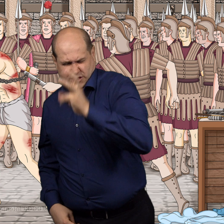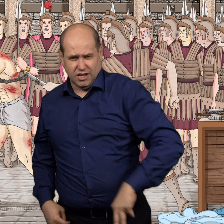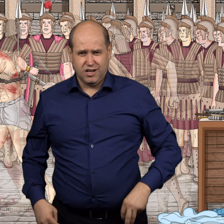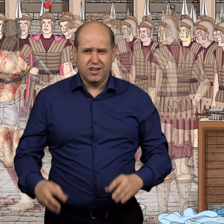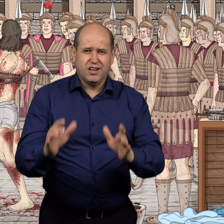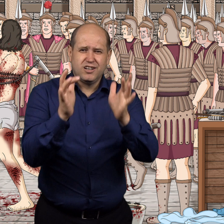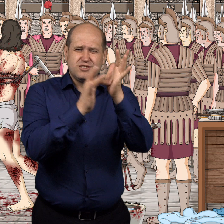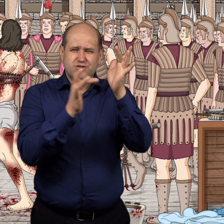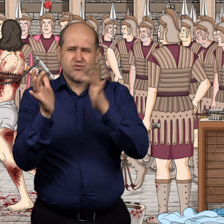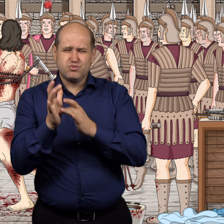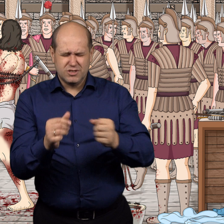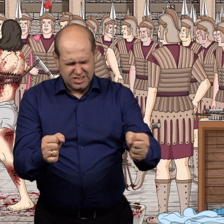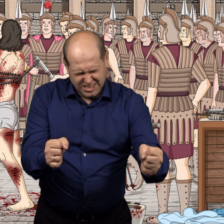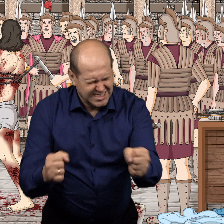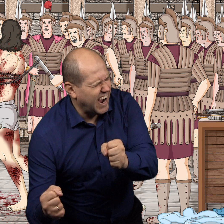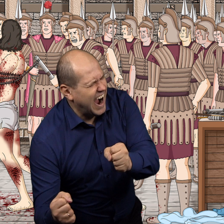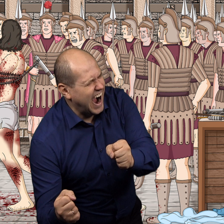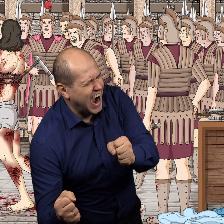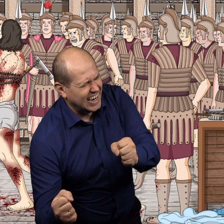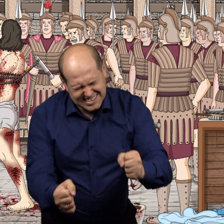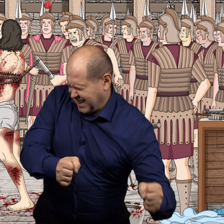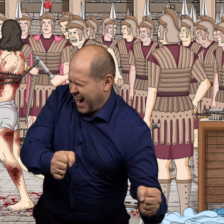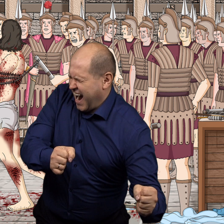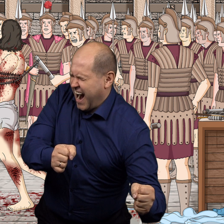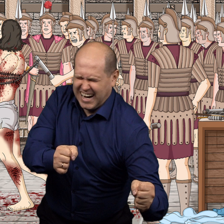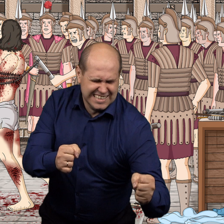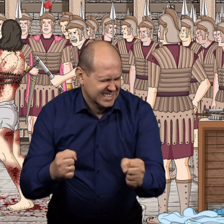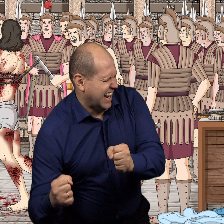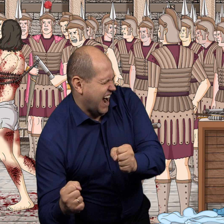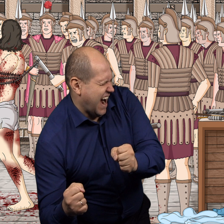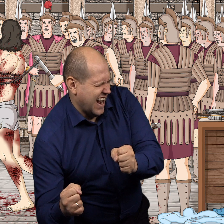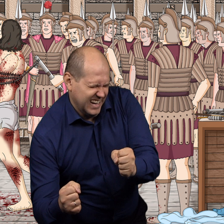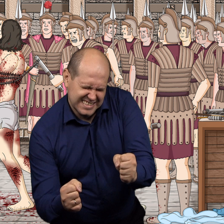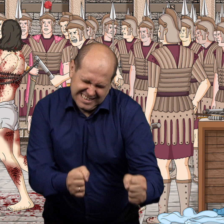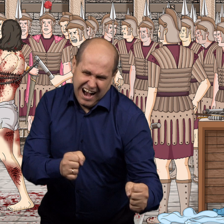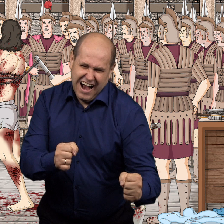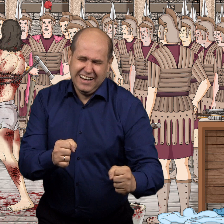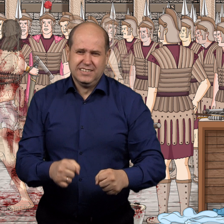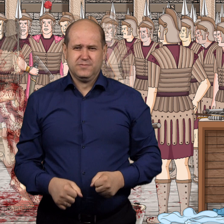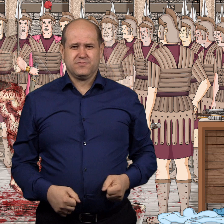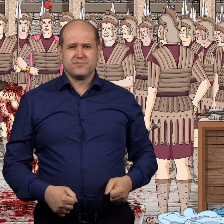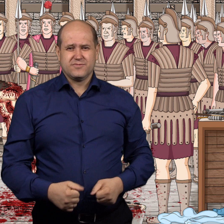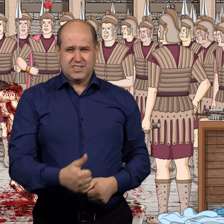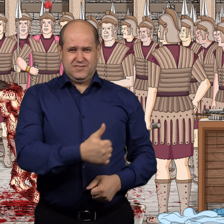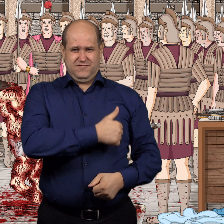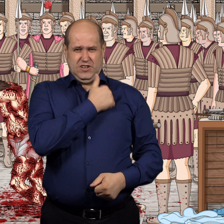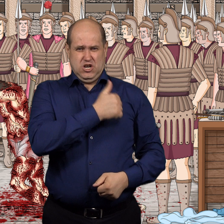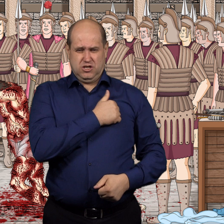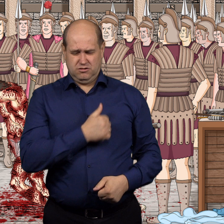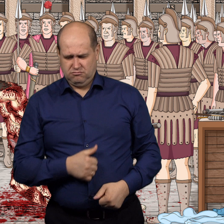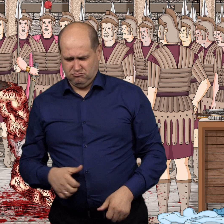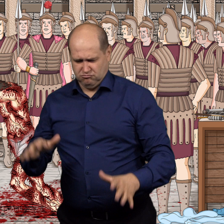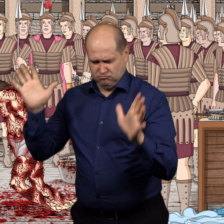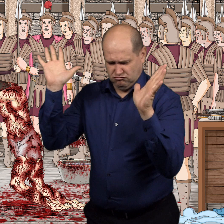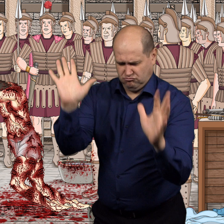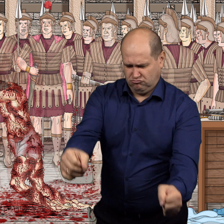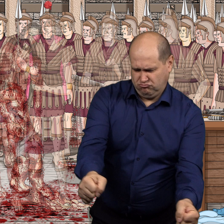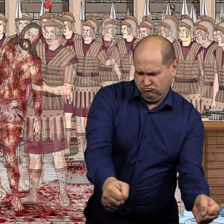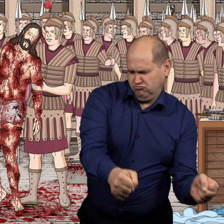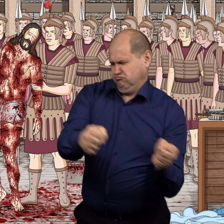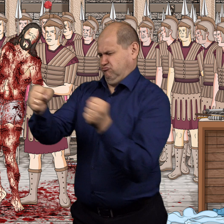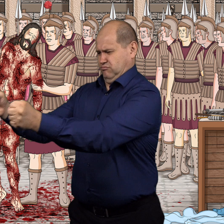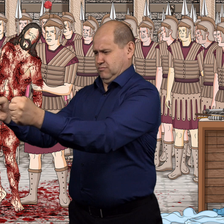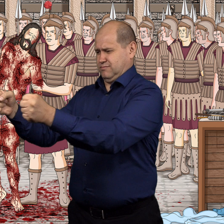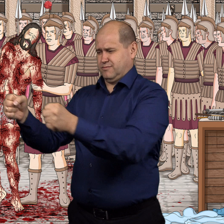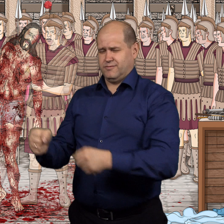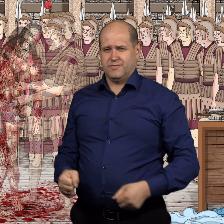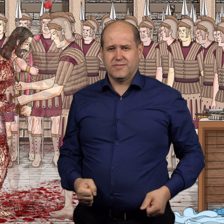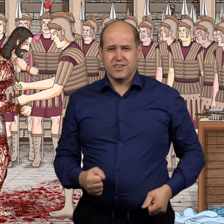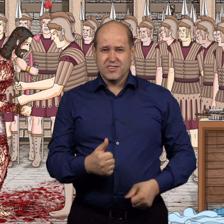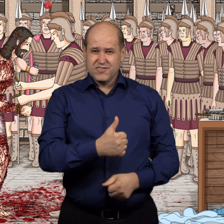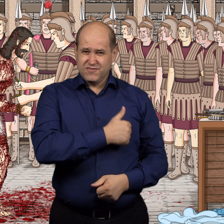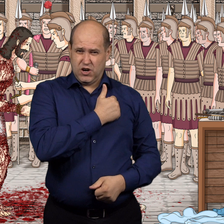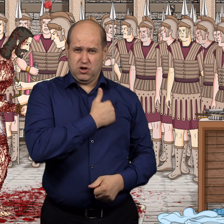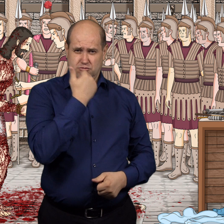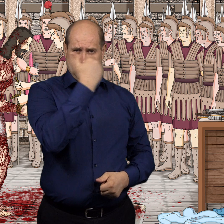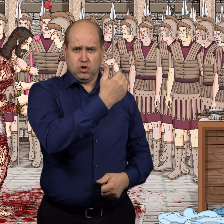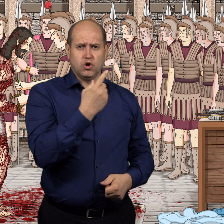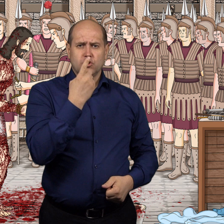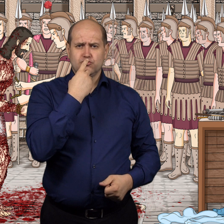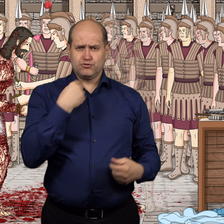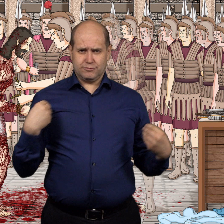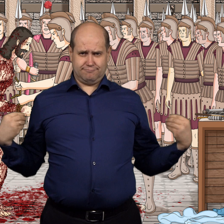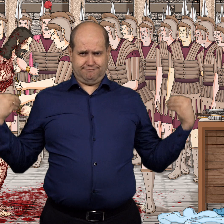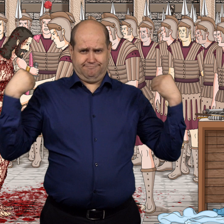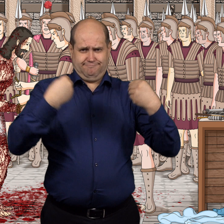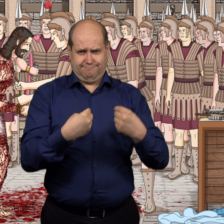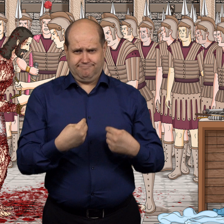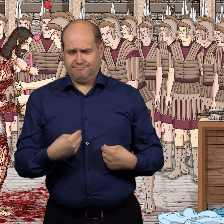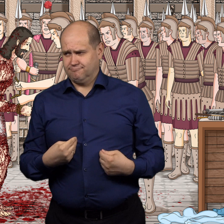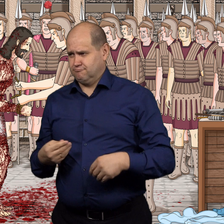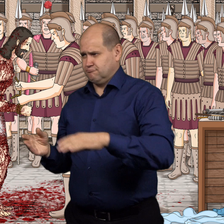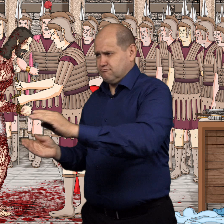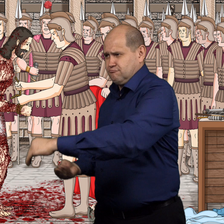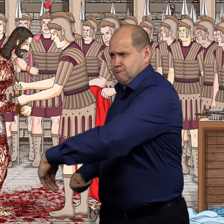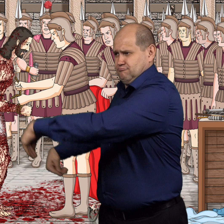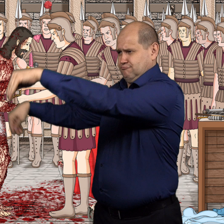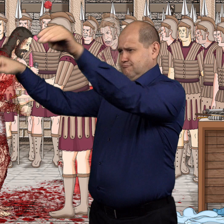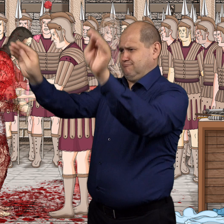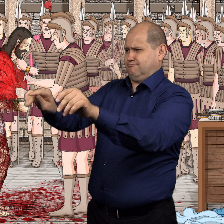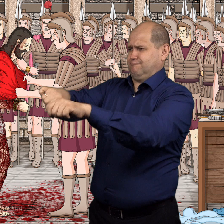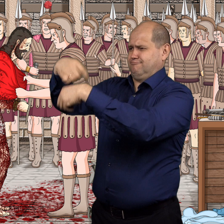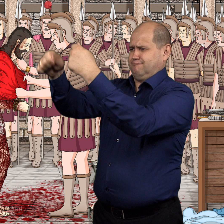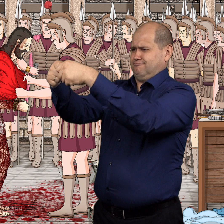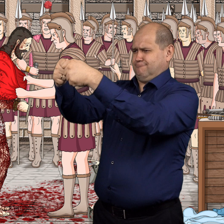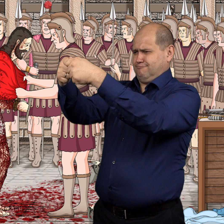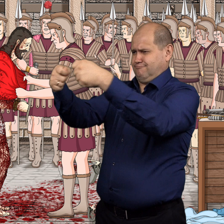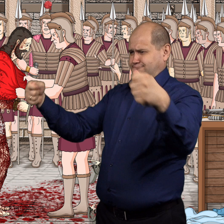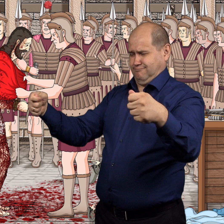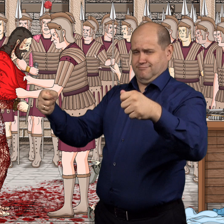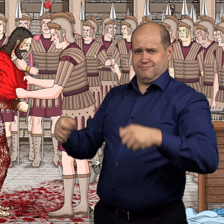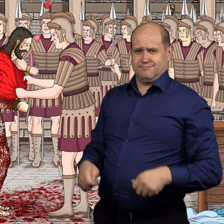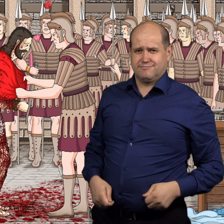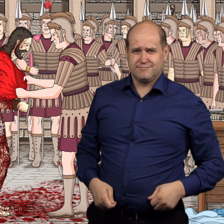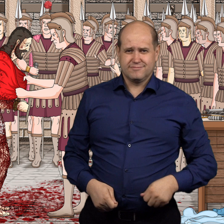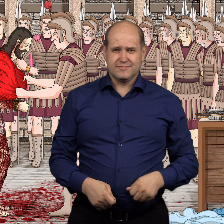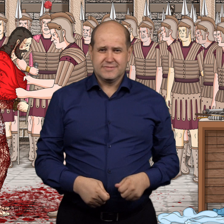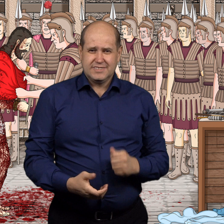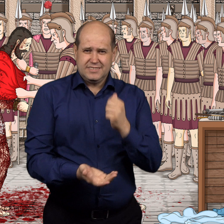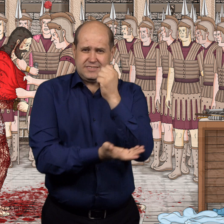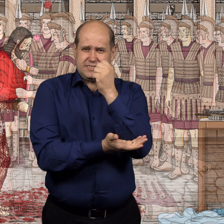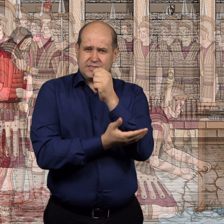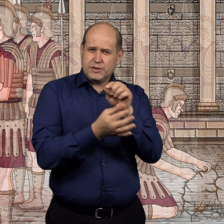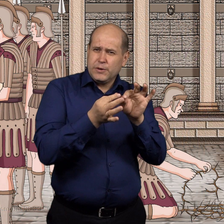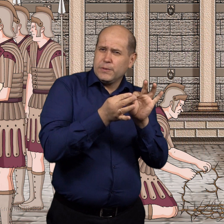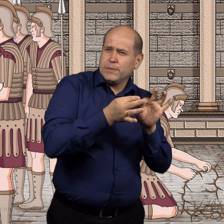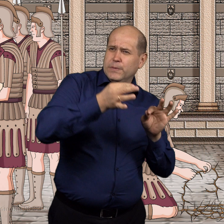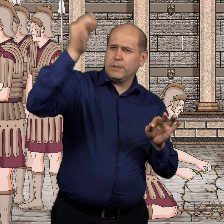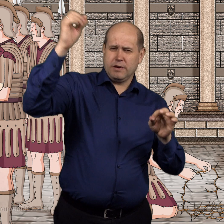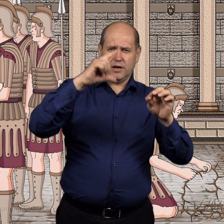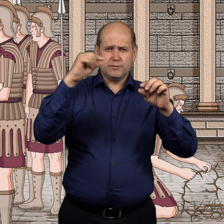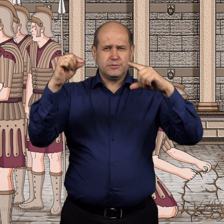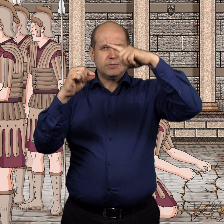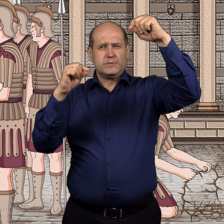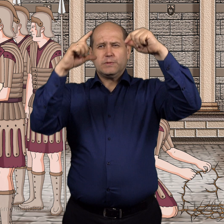They stripped Him and put a scarlet robe on Him.